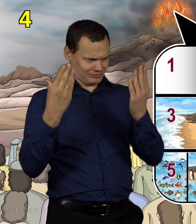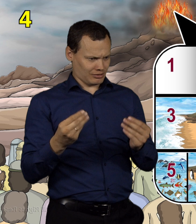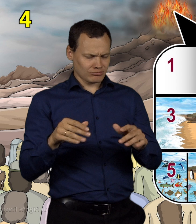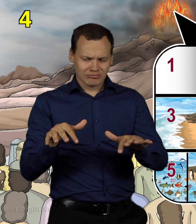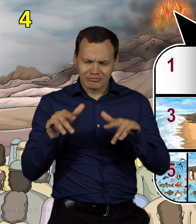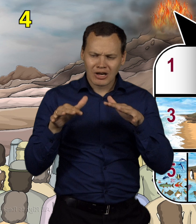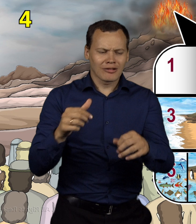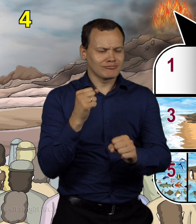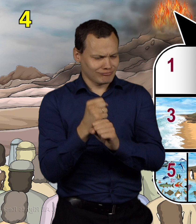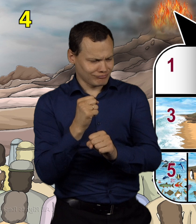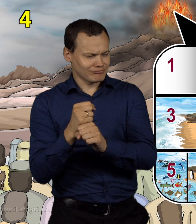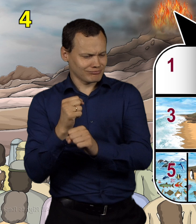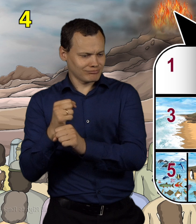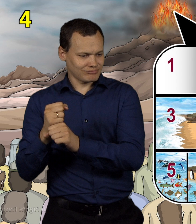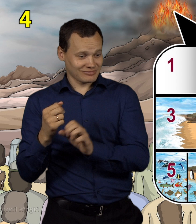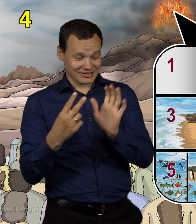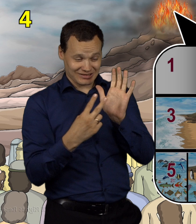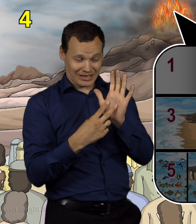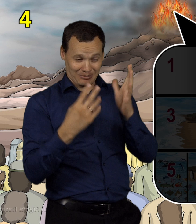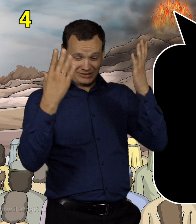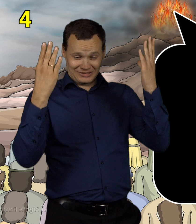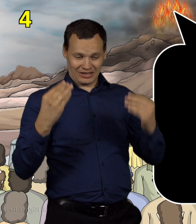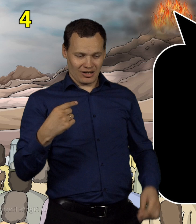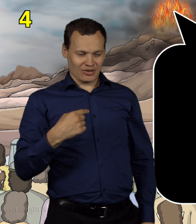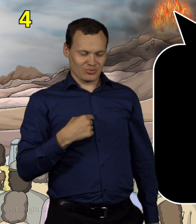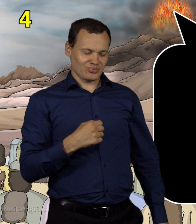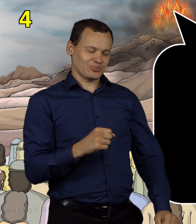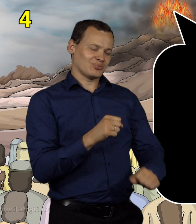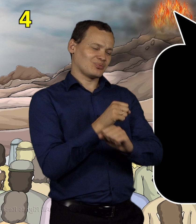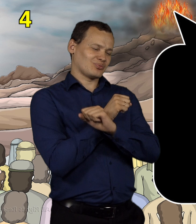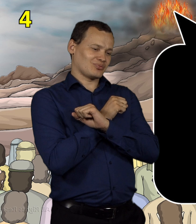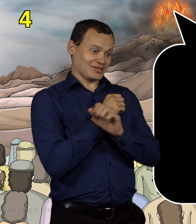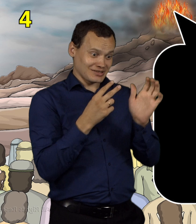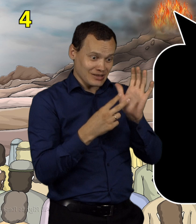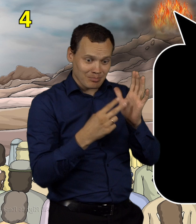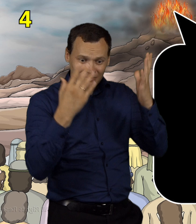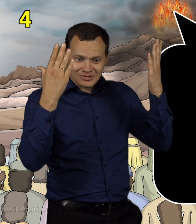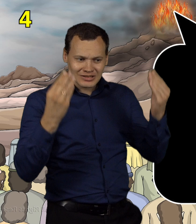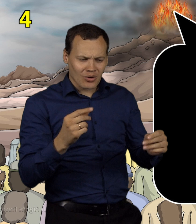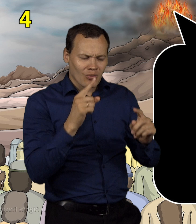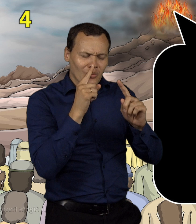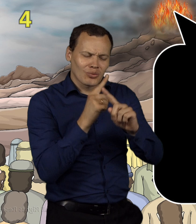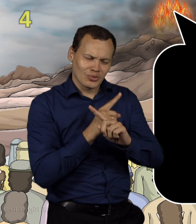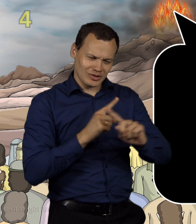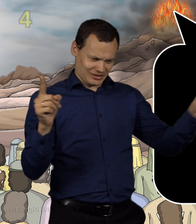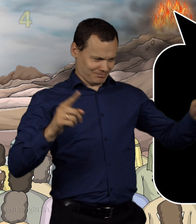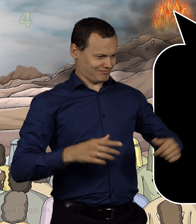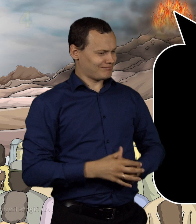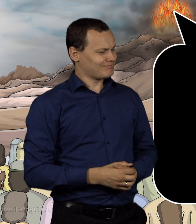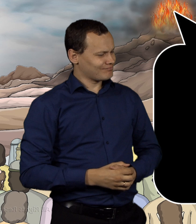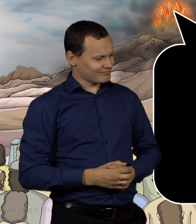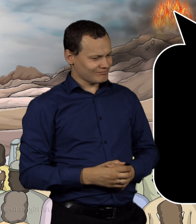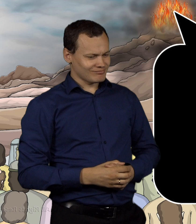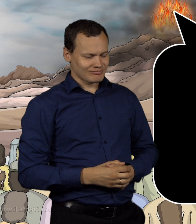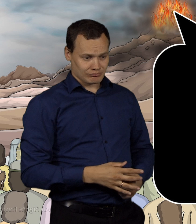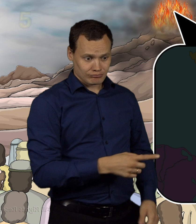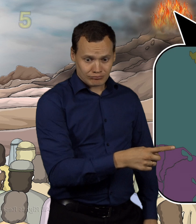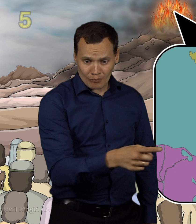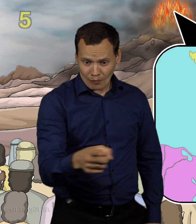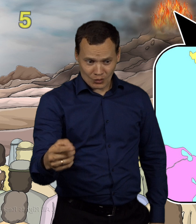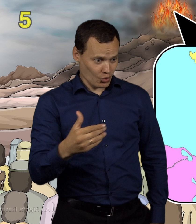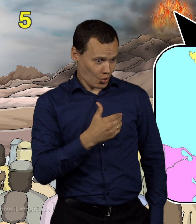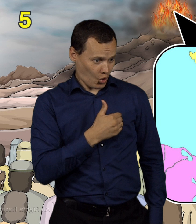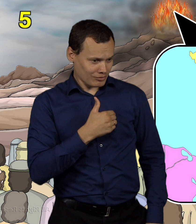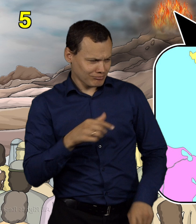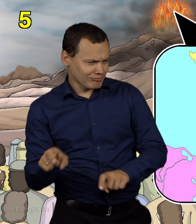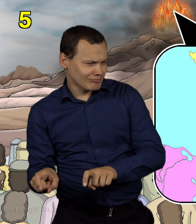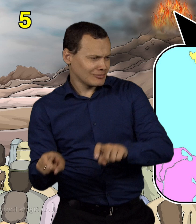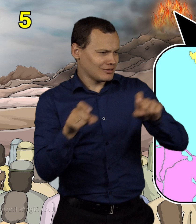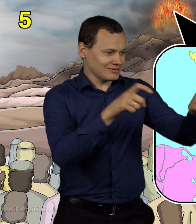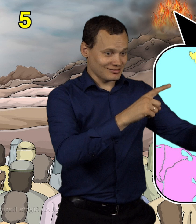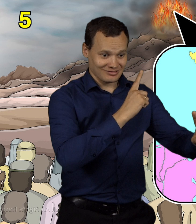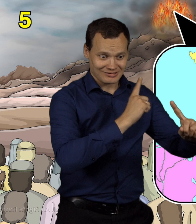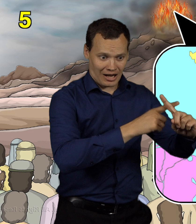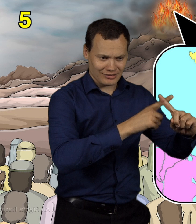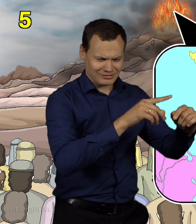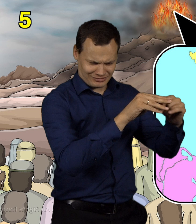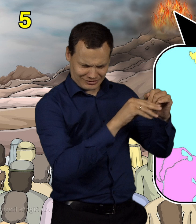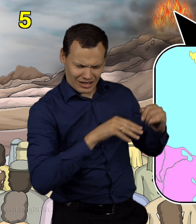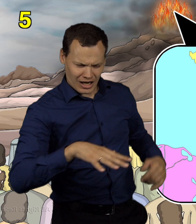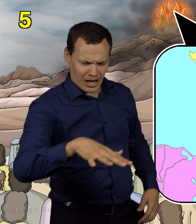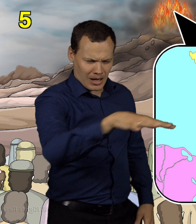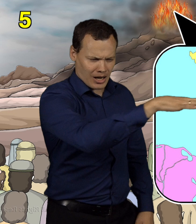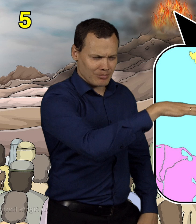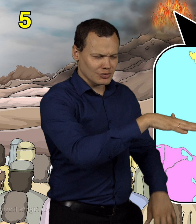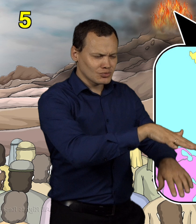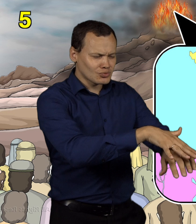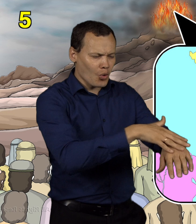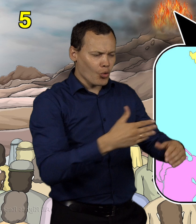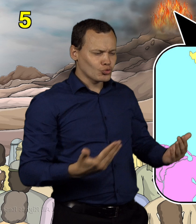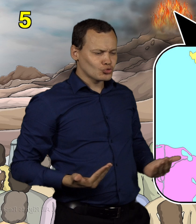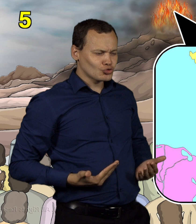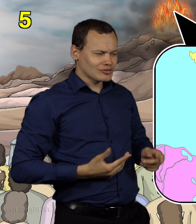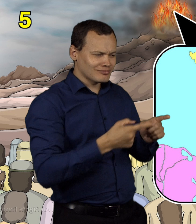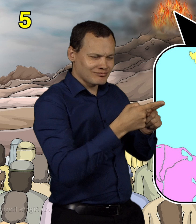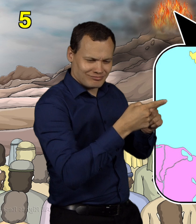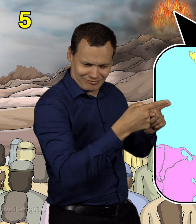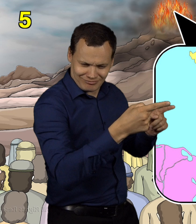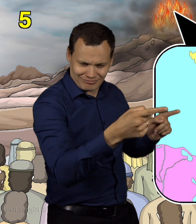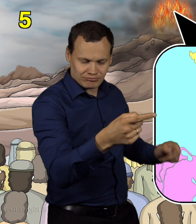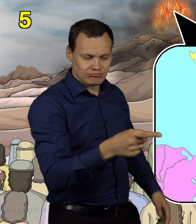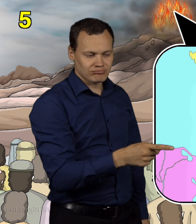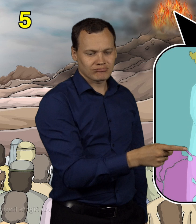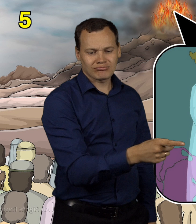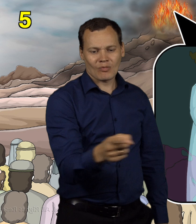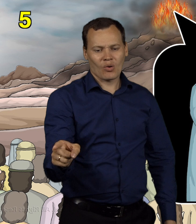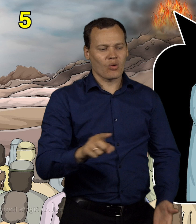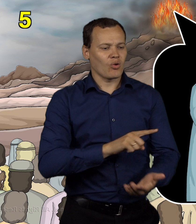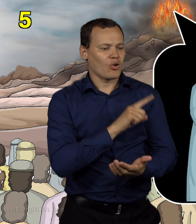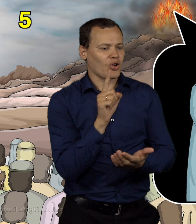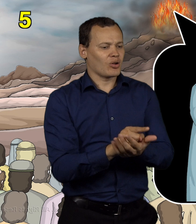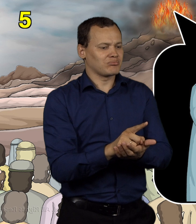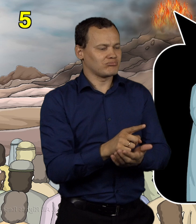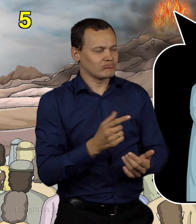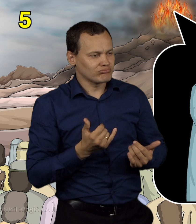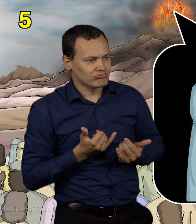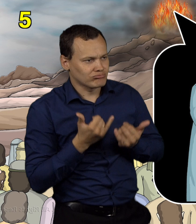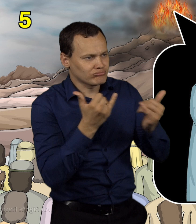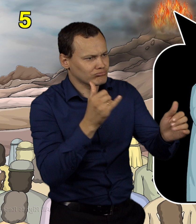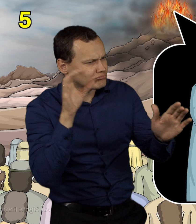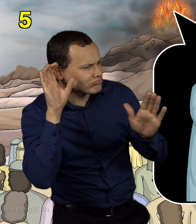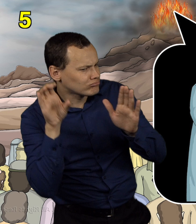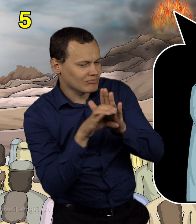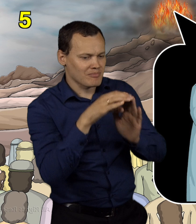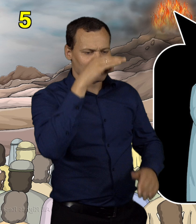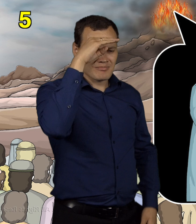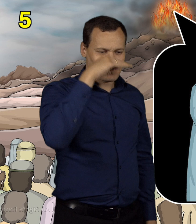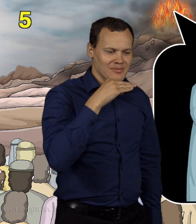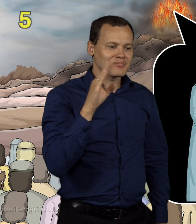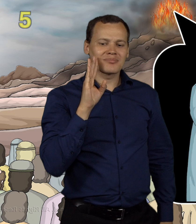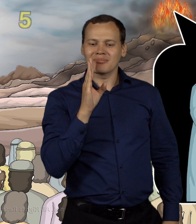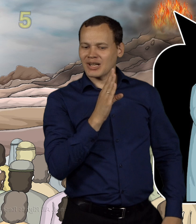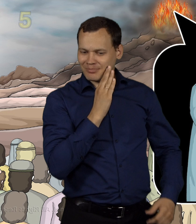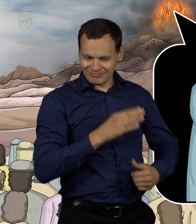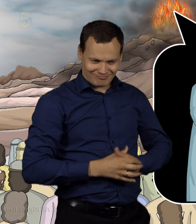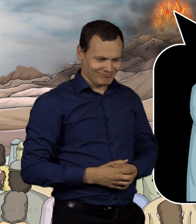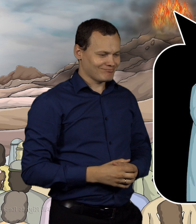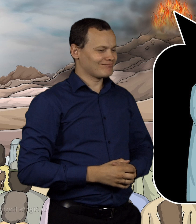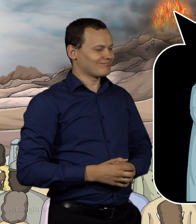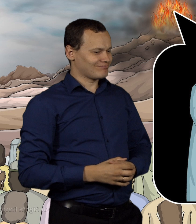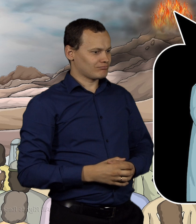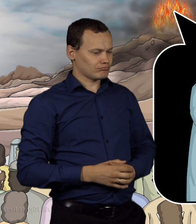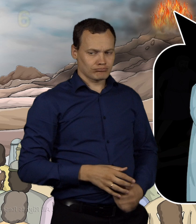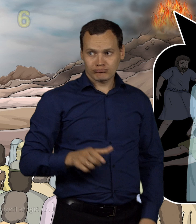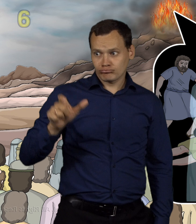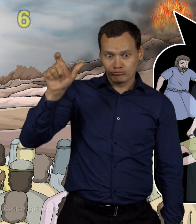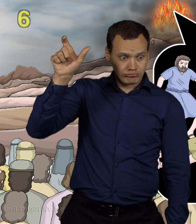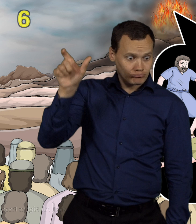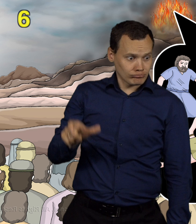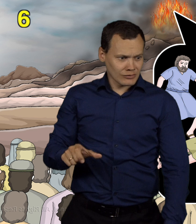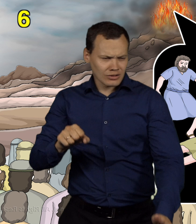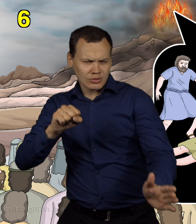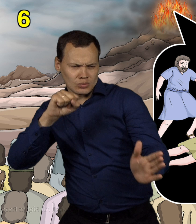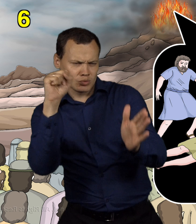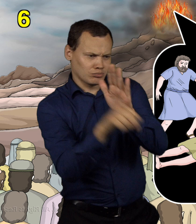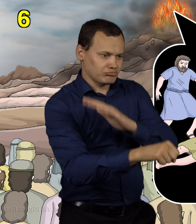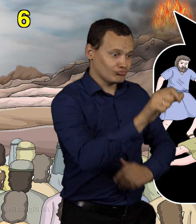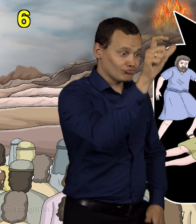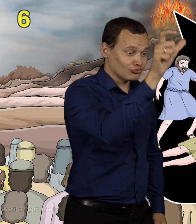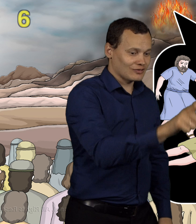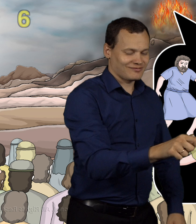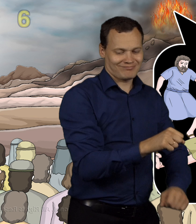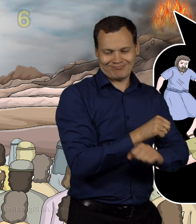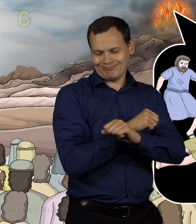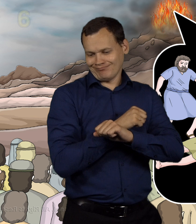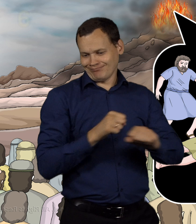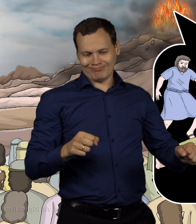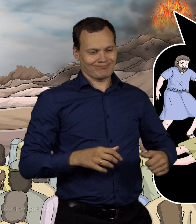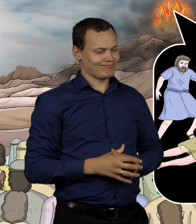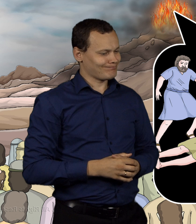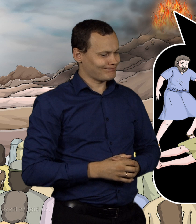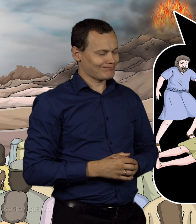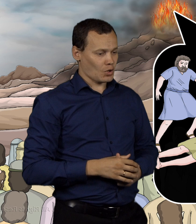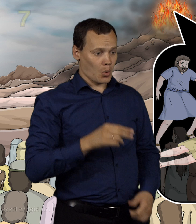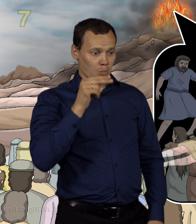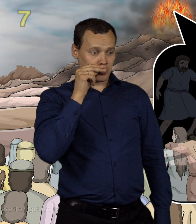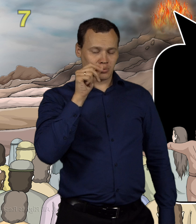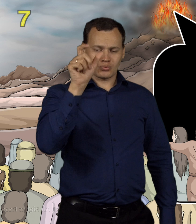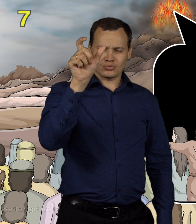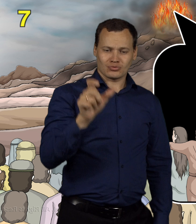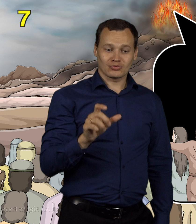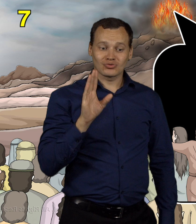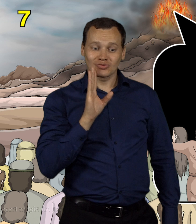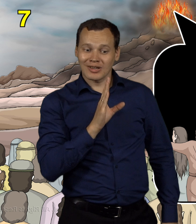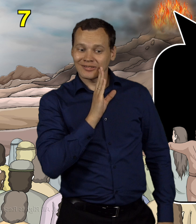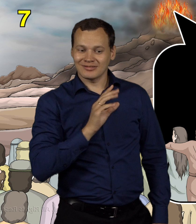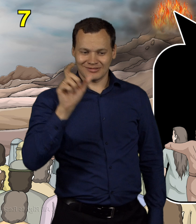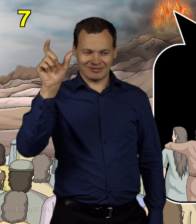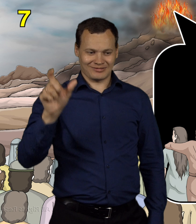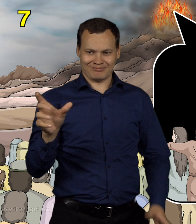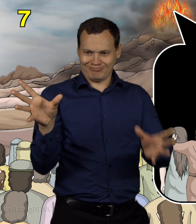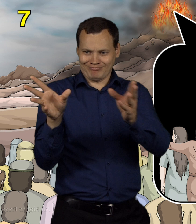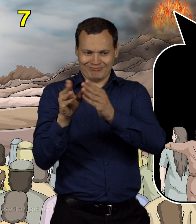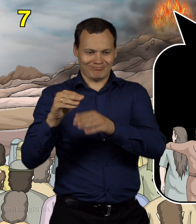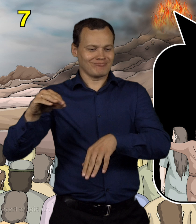Therefore the LORD blessed the Sabbath day and set it apart as holy. Honor your father and mother, so that your days may be long in the land that the LORD your God is giving you. You shall not murder.